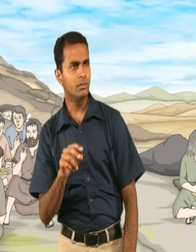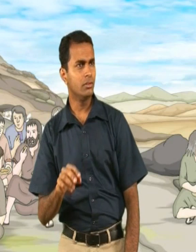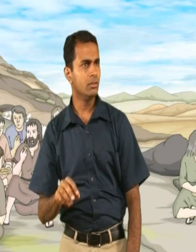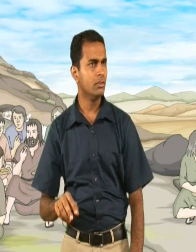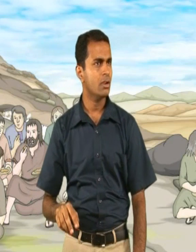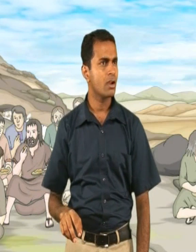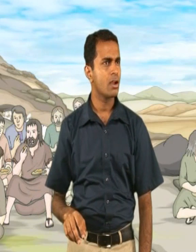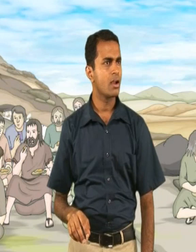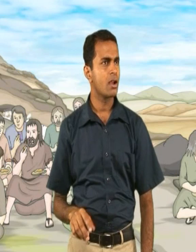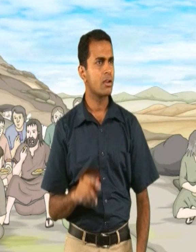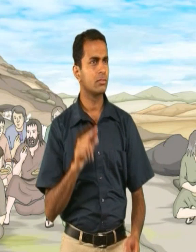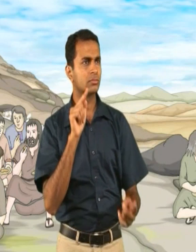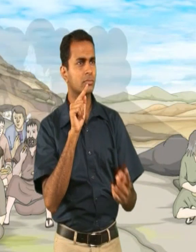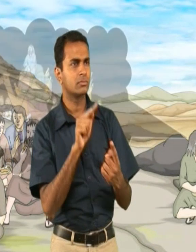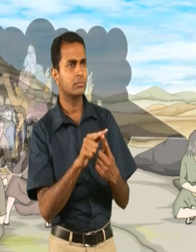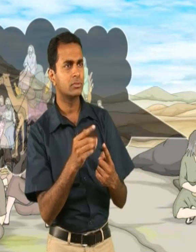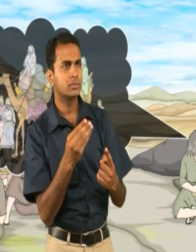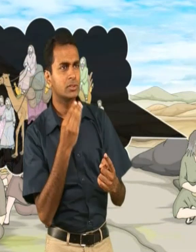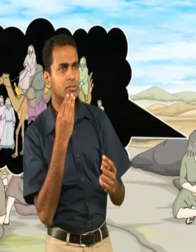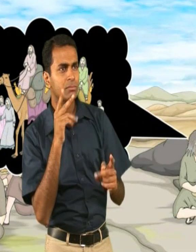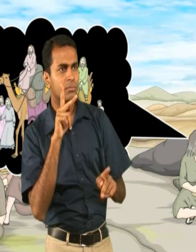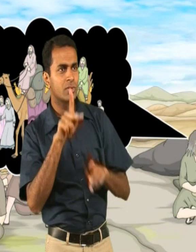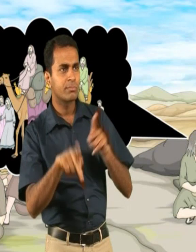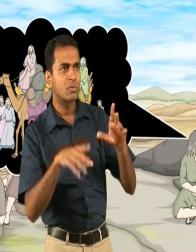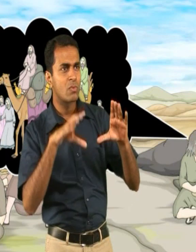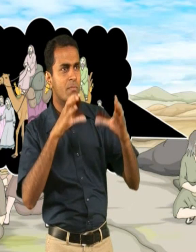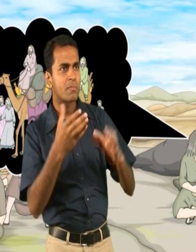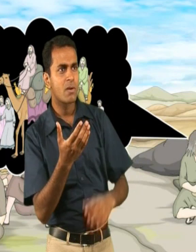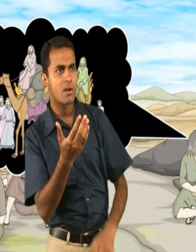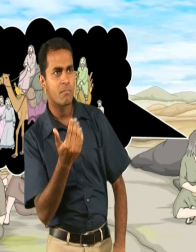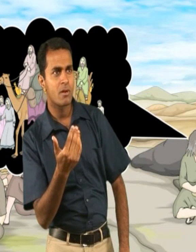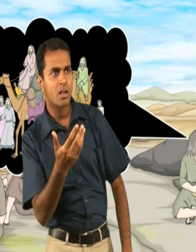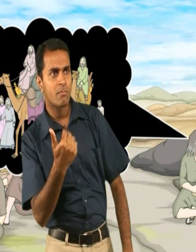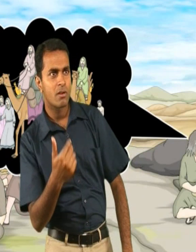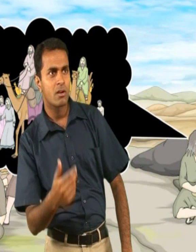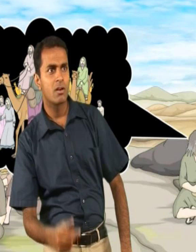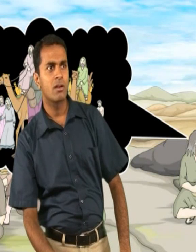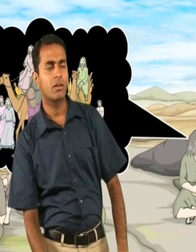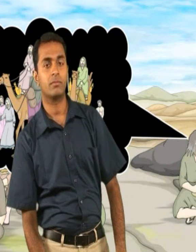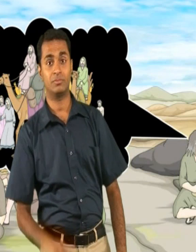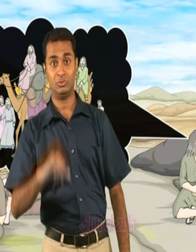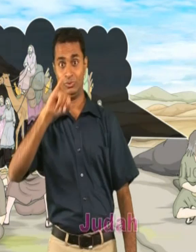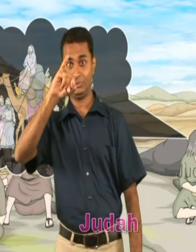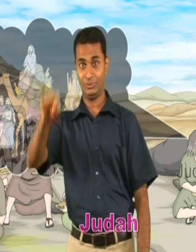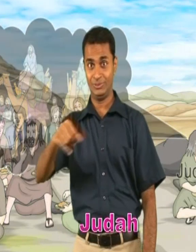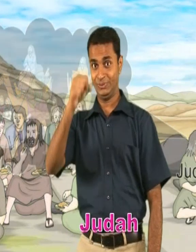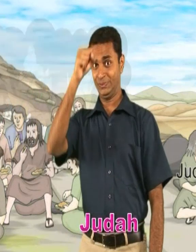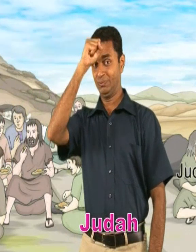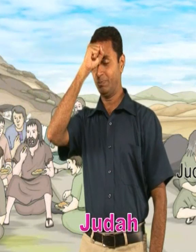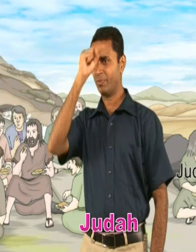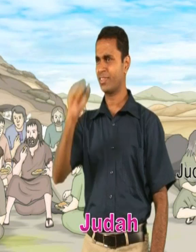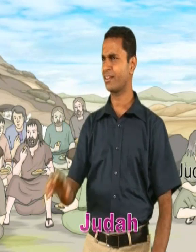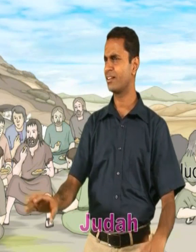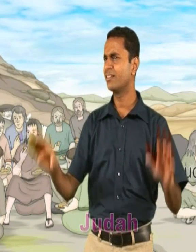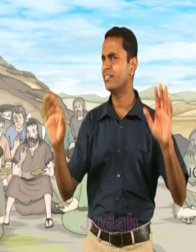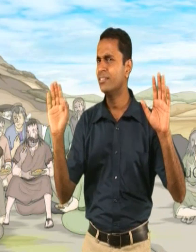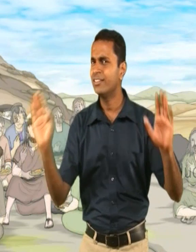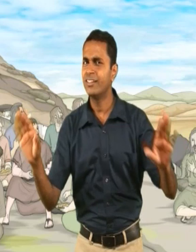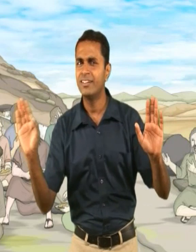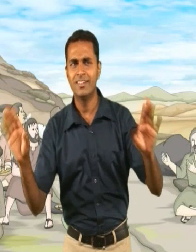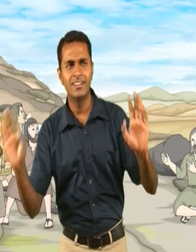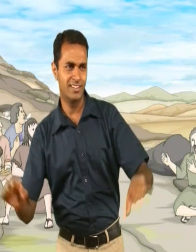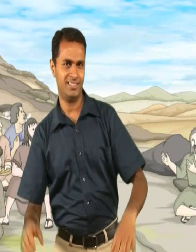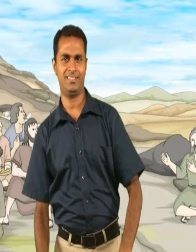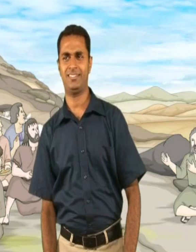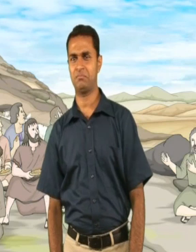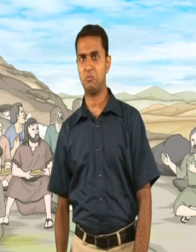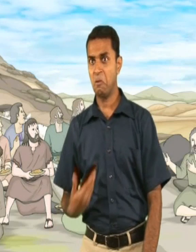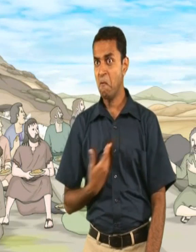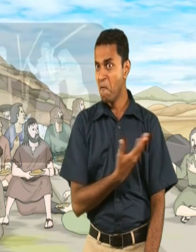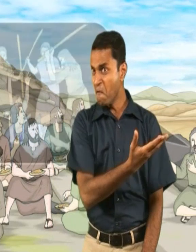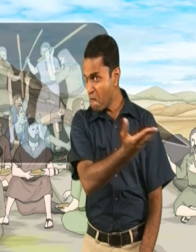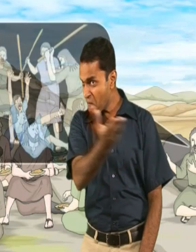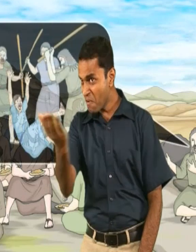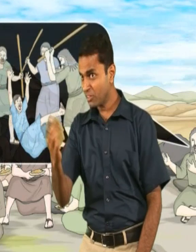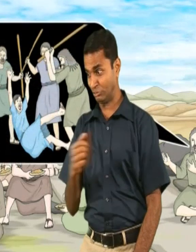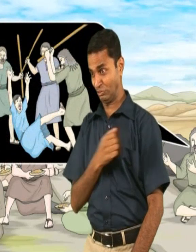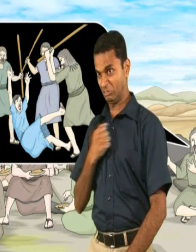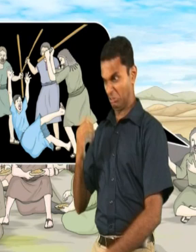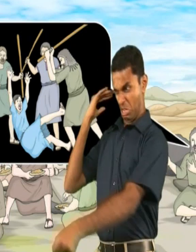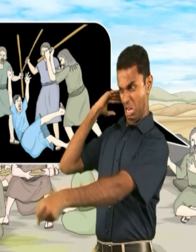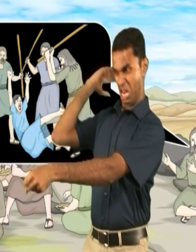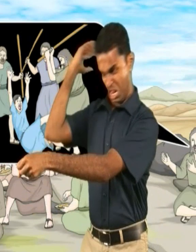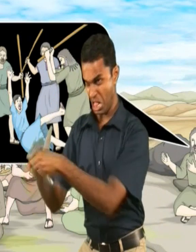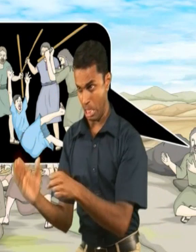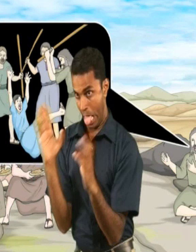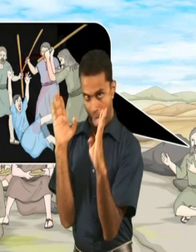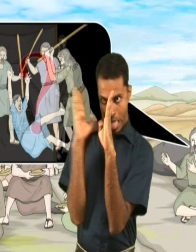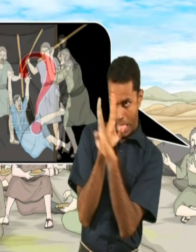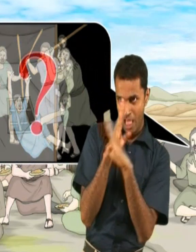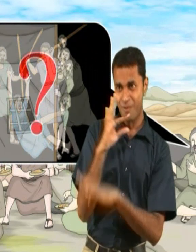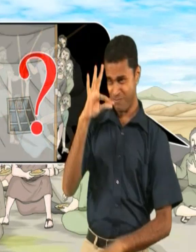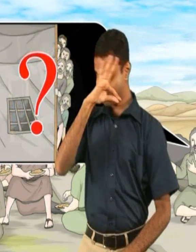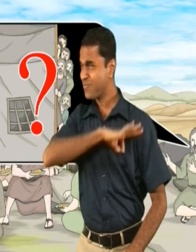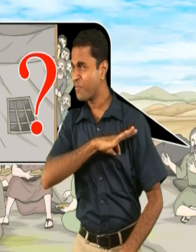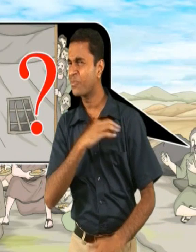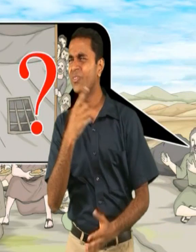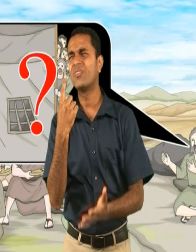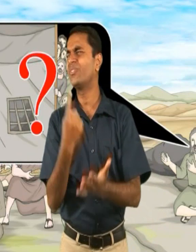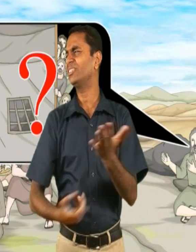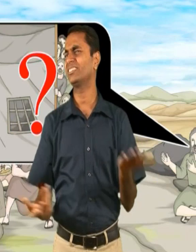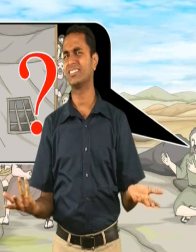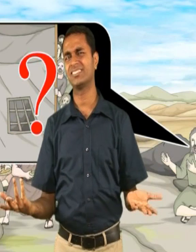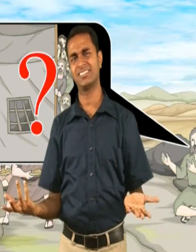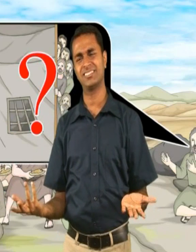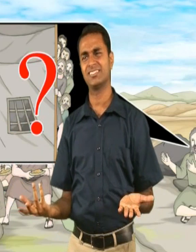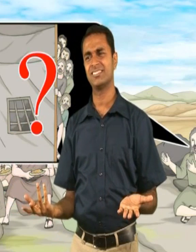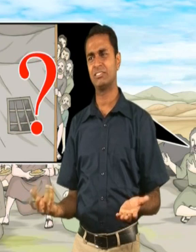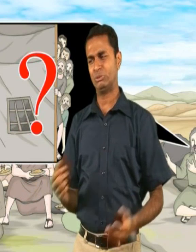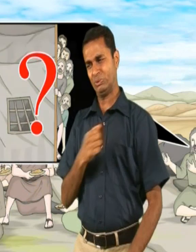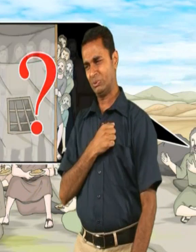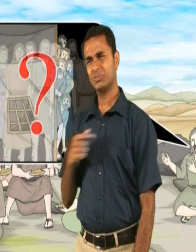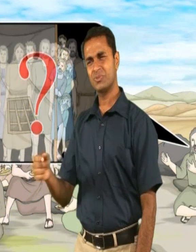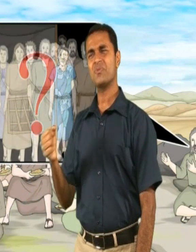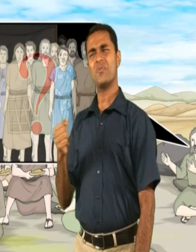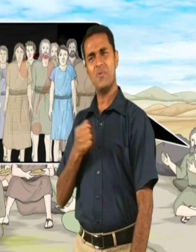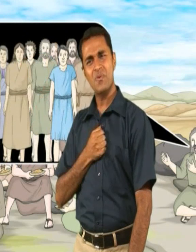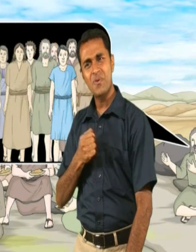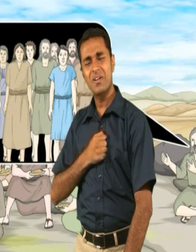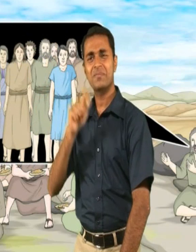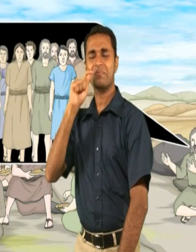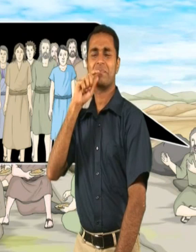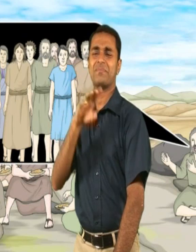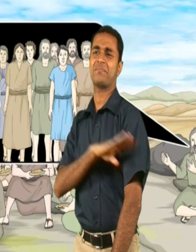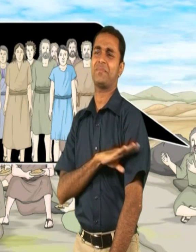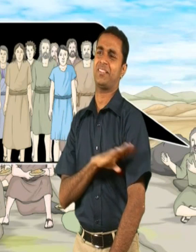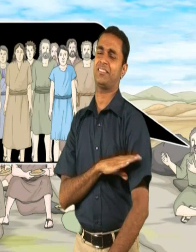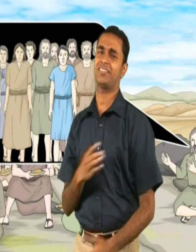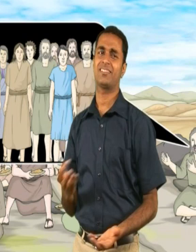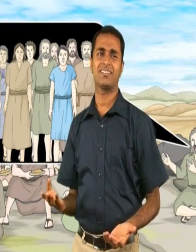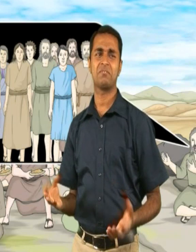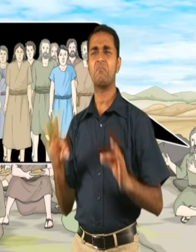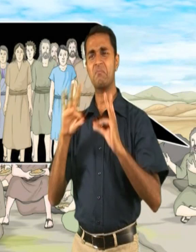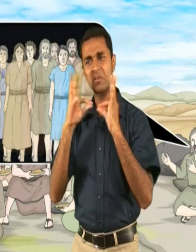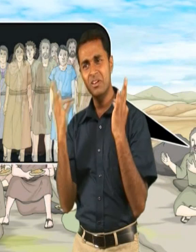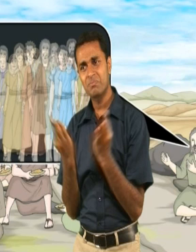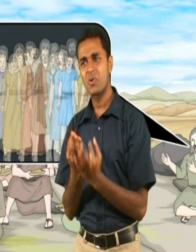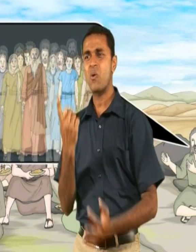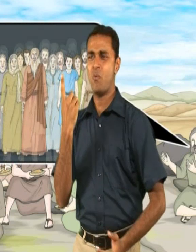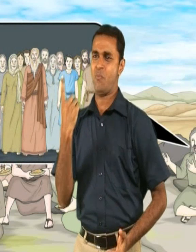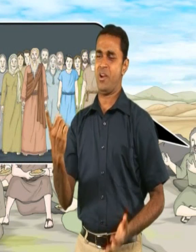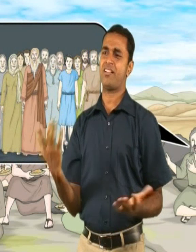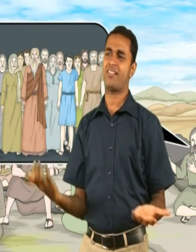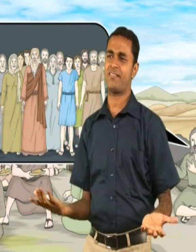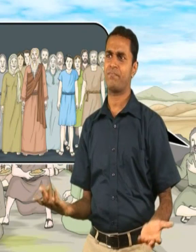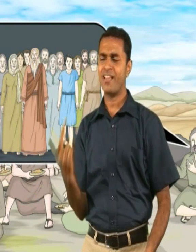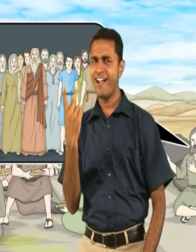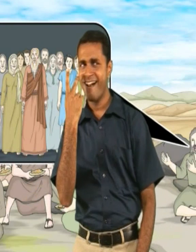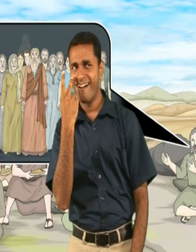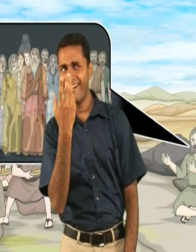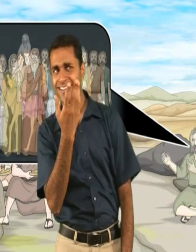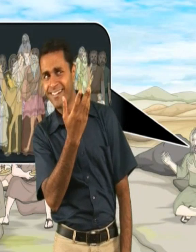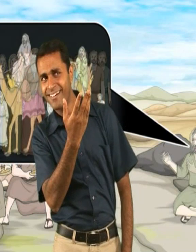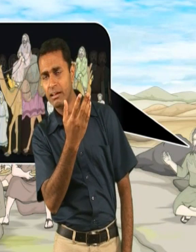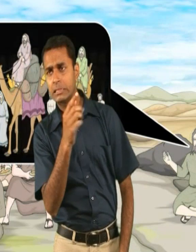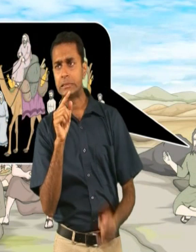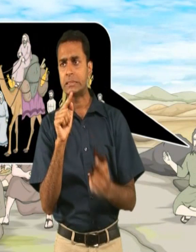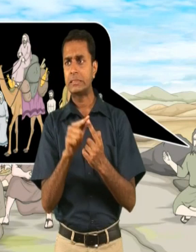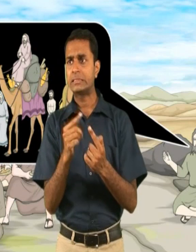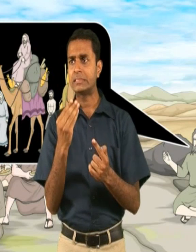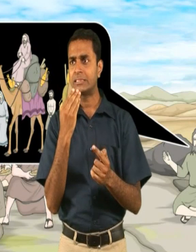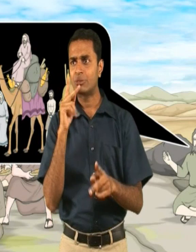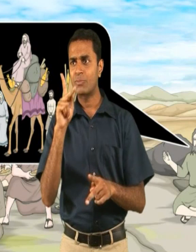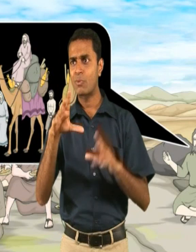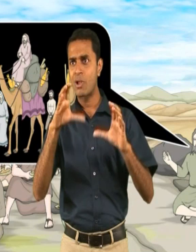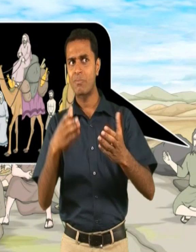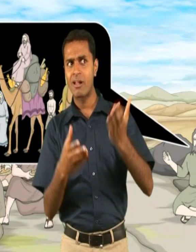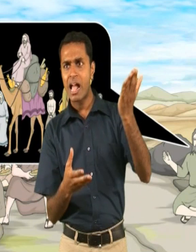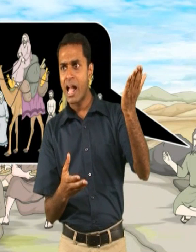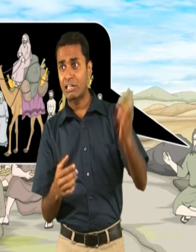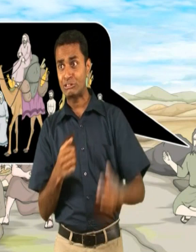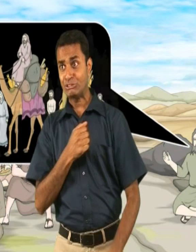Then Judah said to his brothers, “What profit will we gain if we kill our brother and cover up his blood?